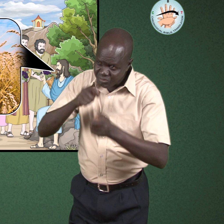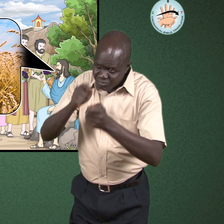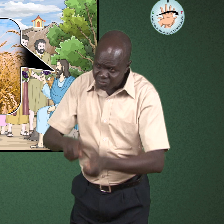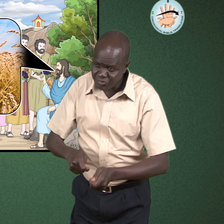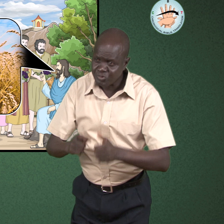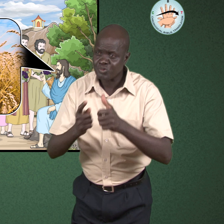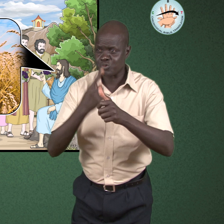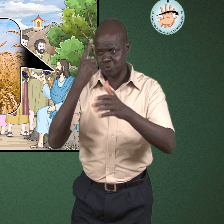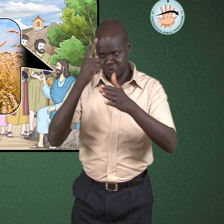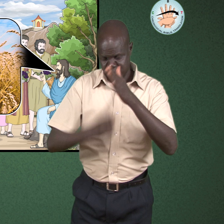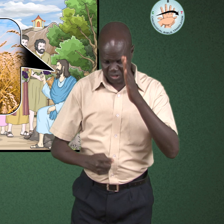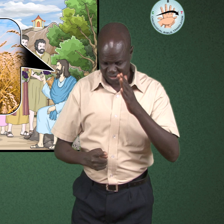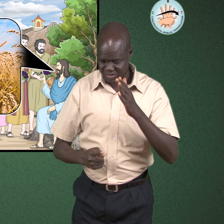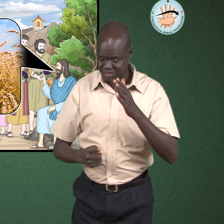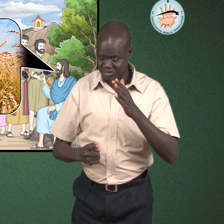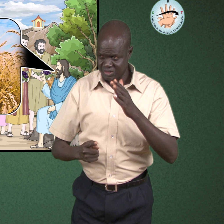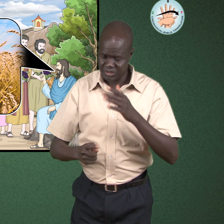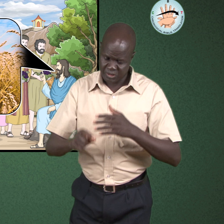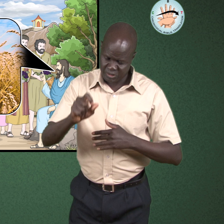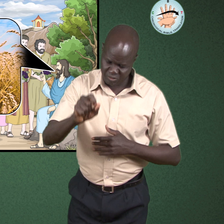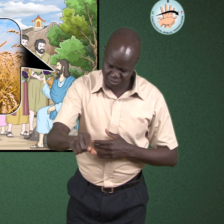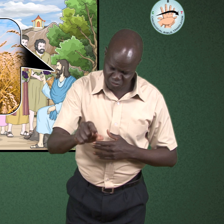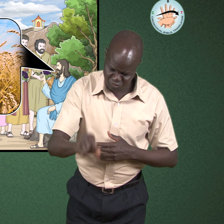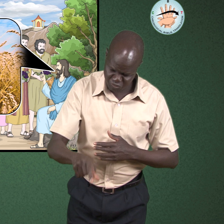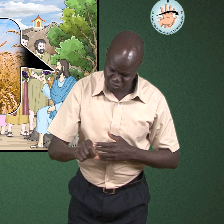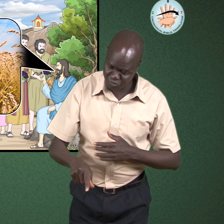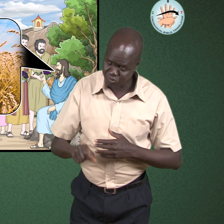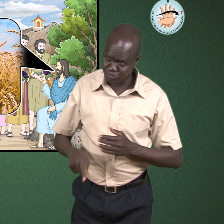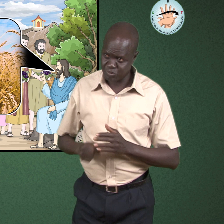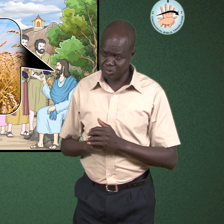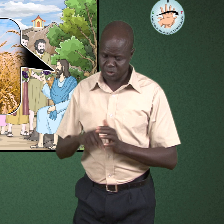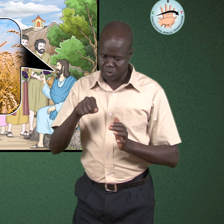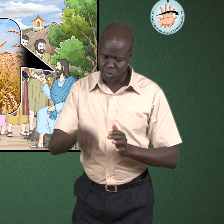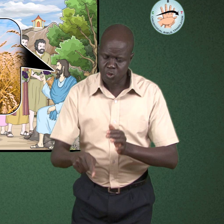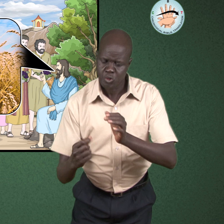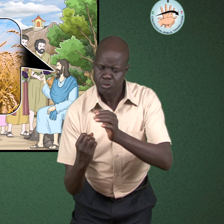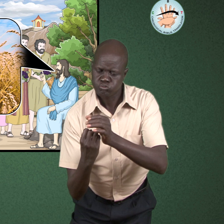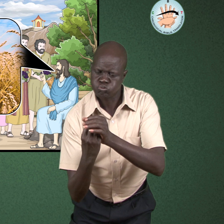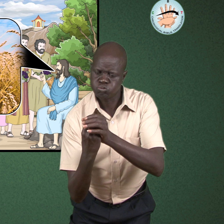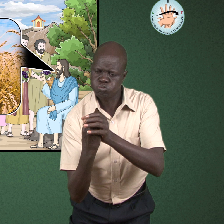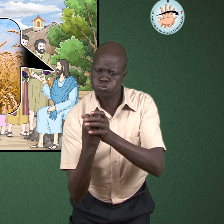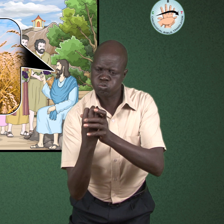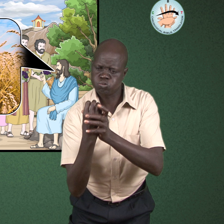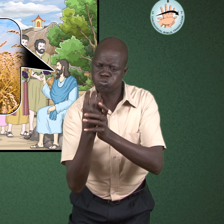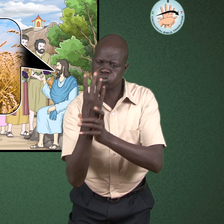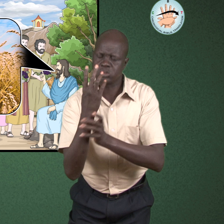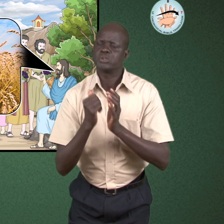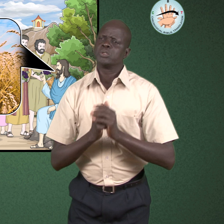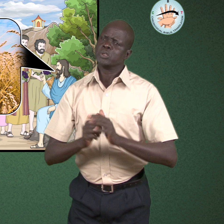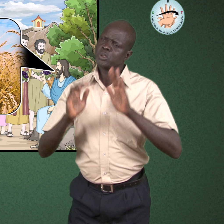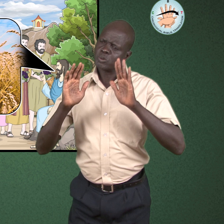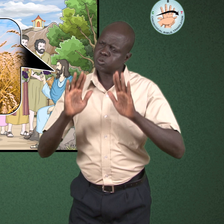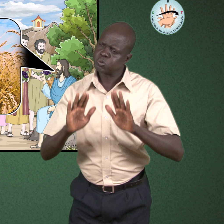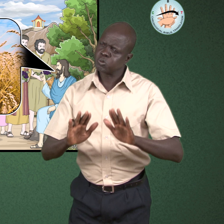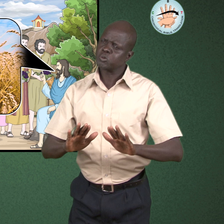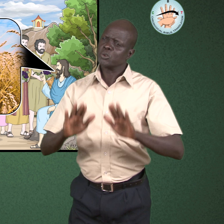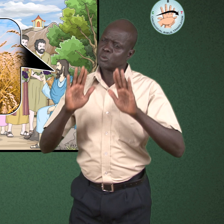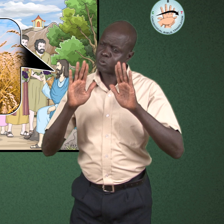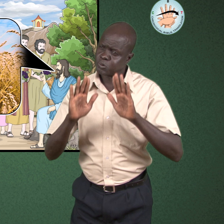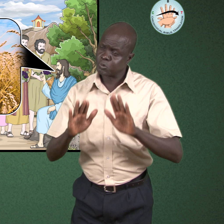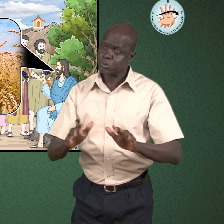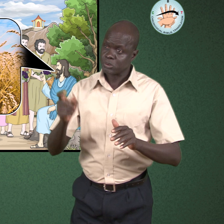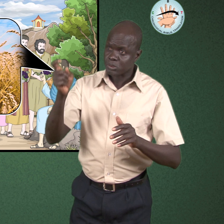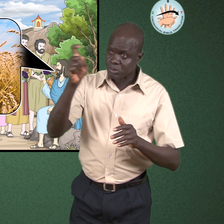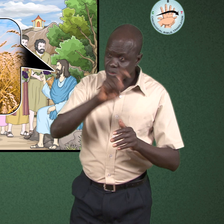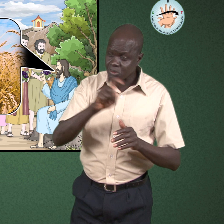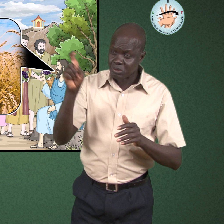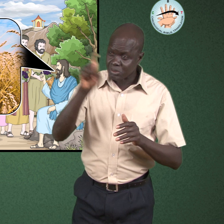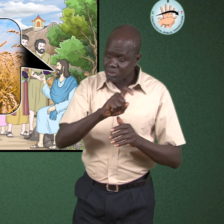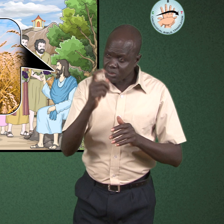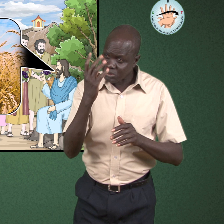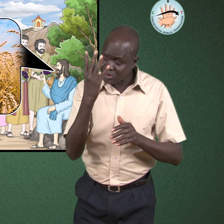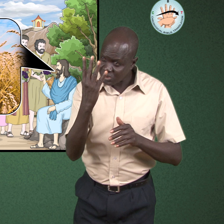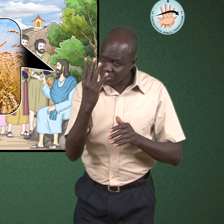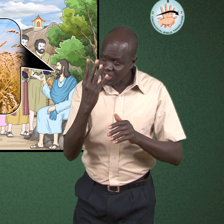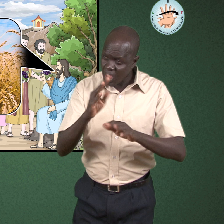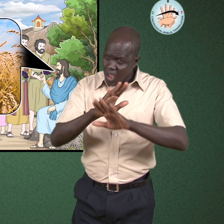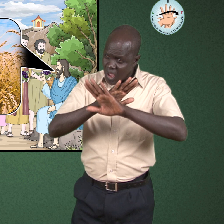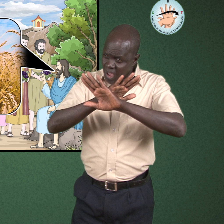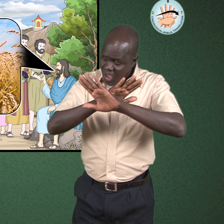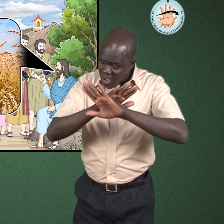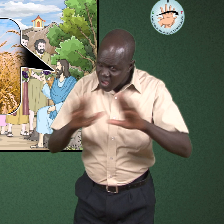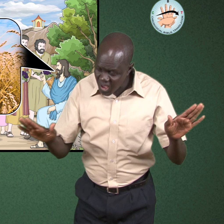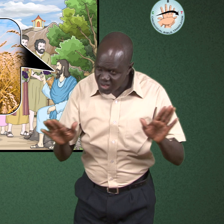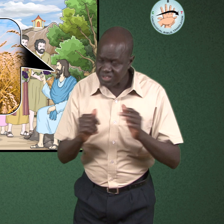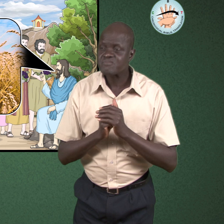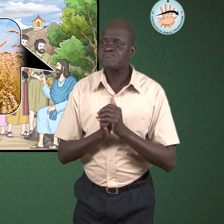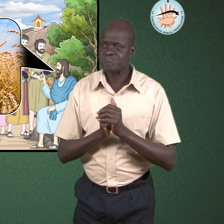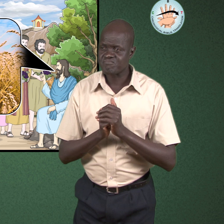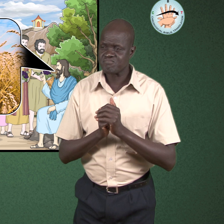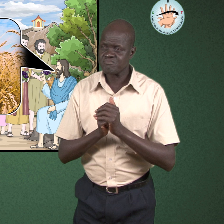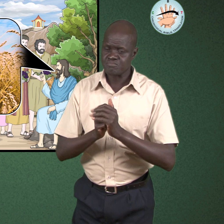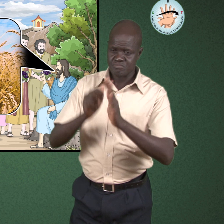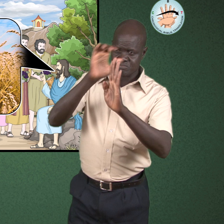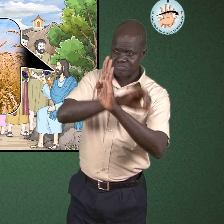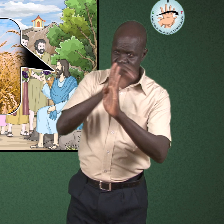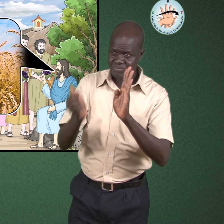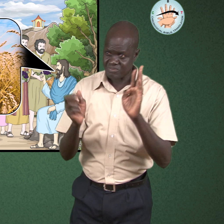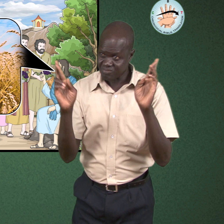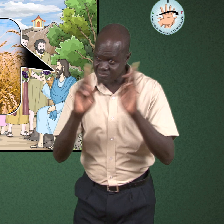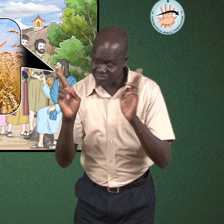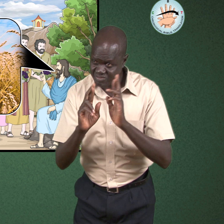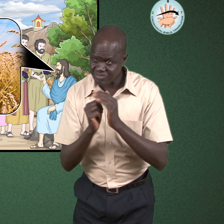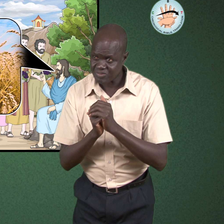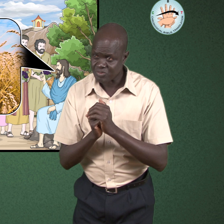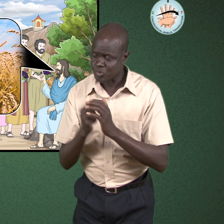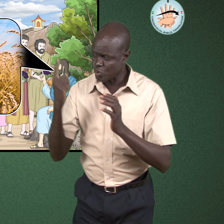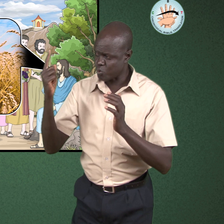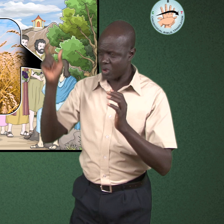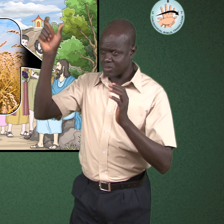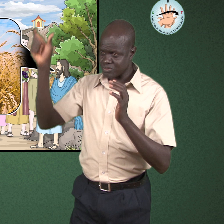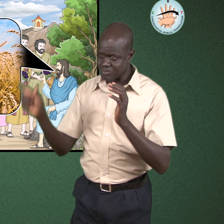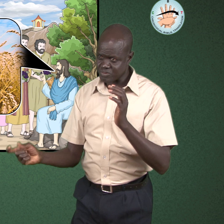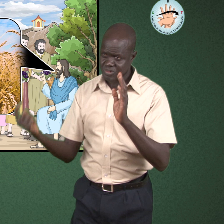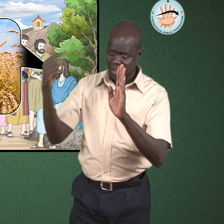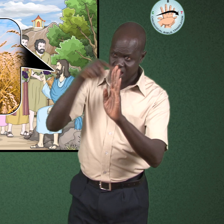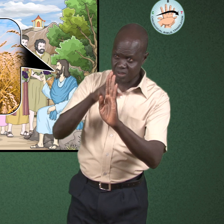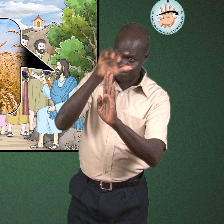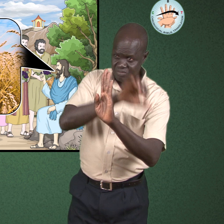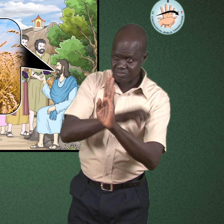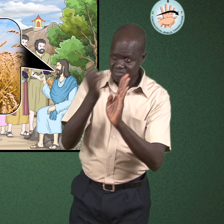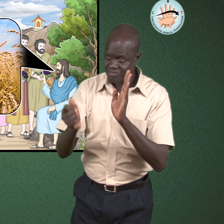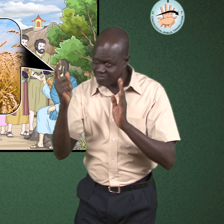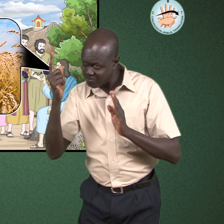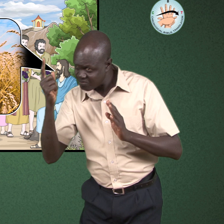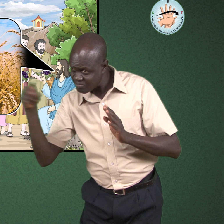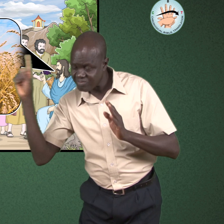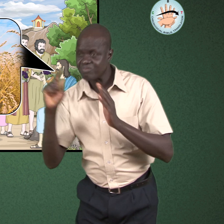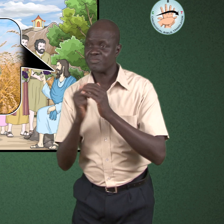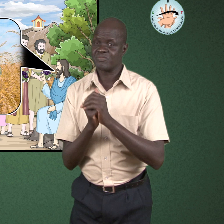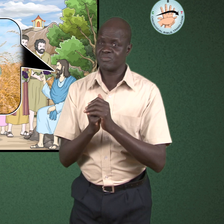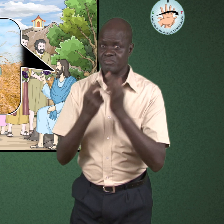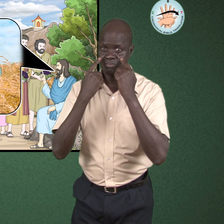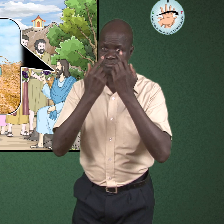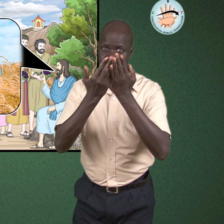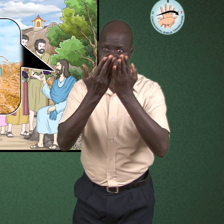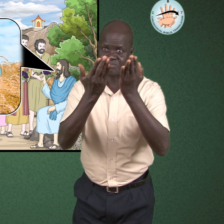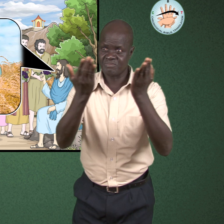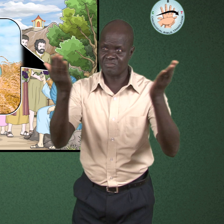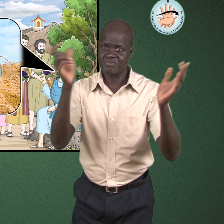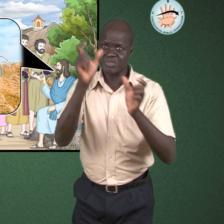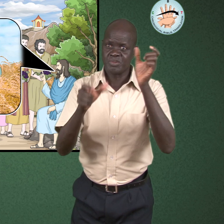I tell you, lift up your eyes and look at the fields, for they are ripe for harvest.